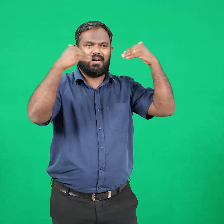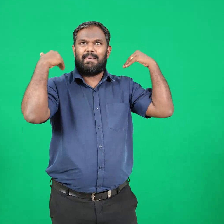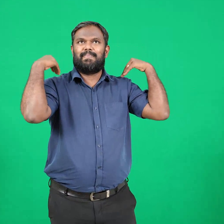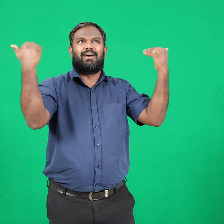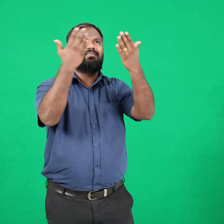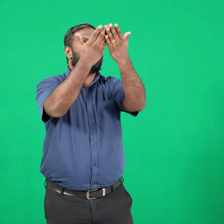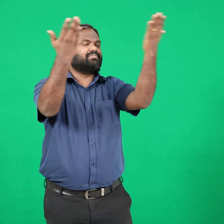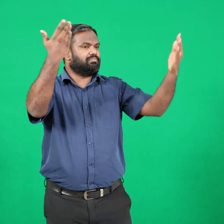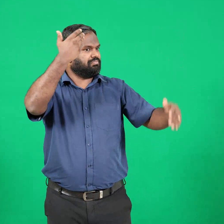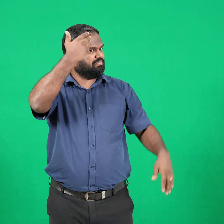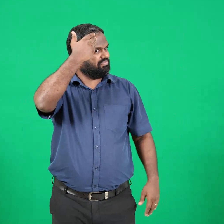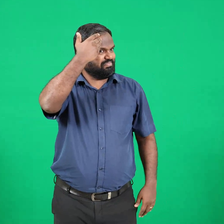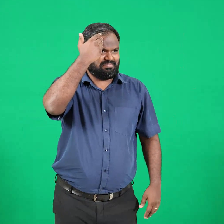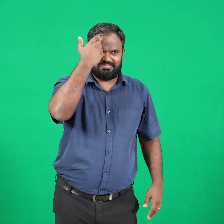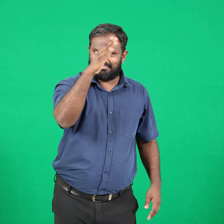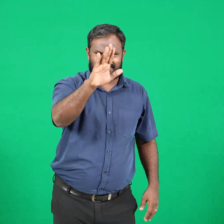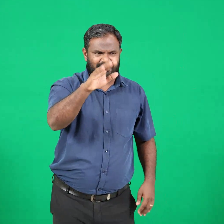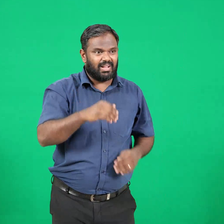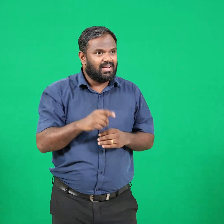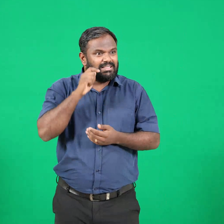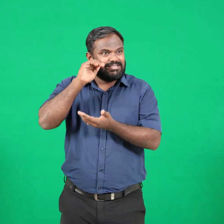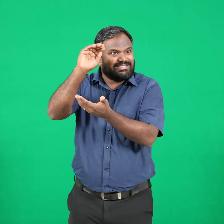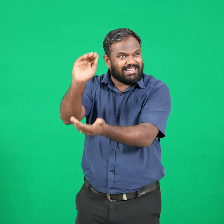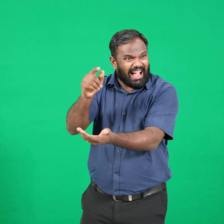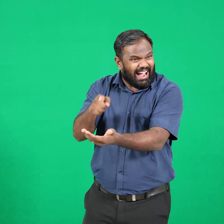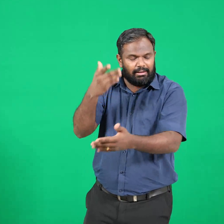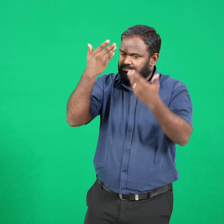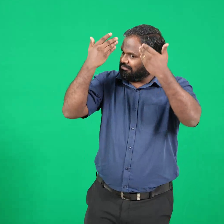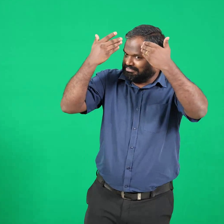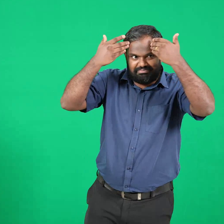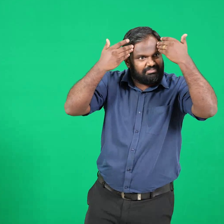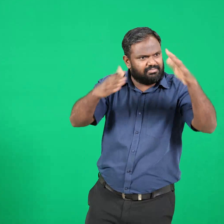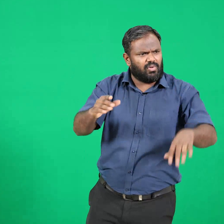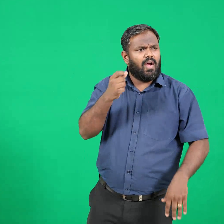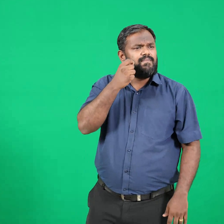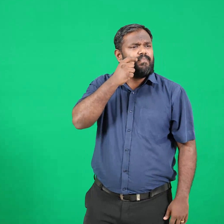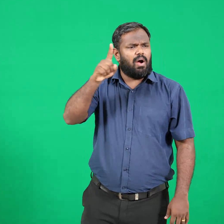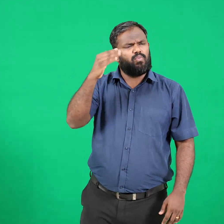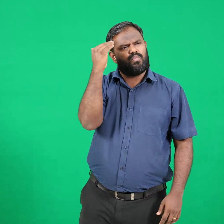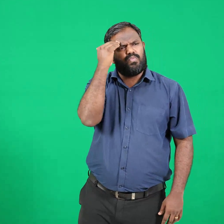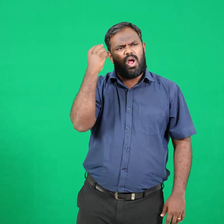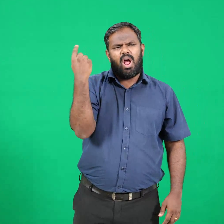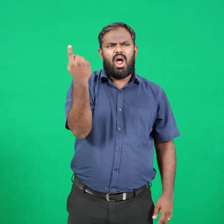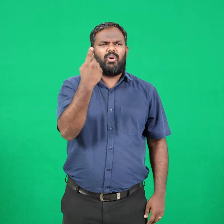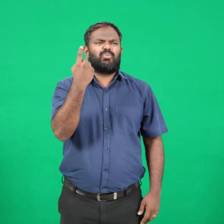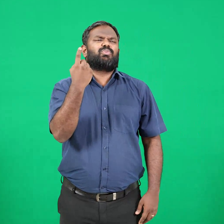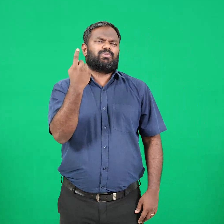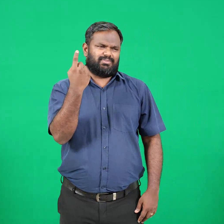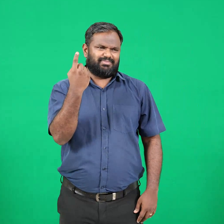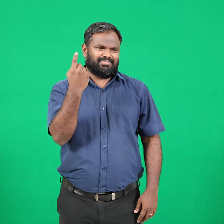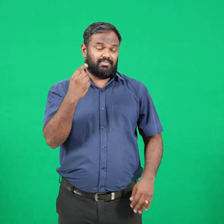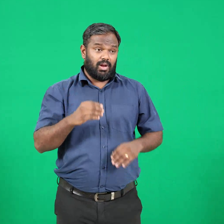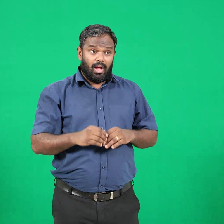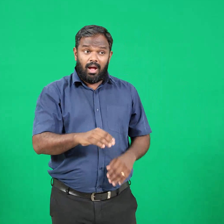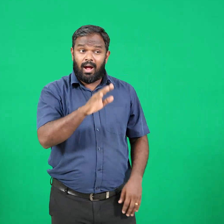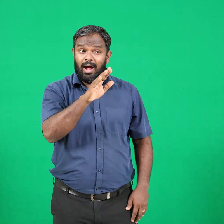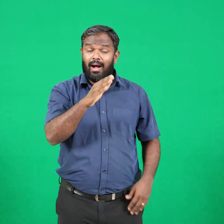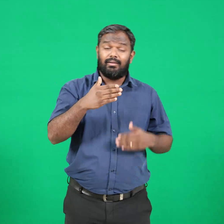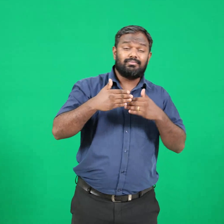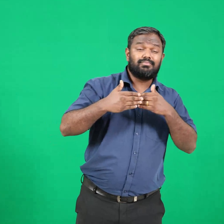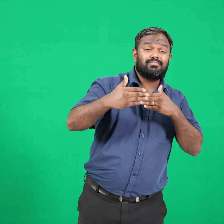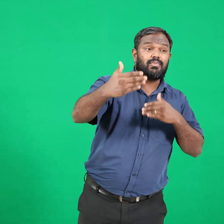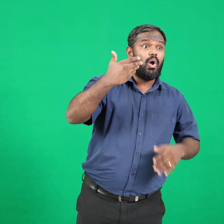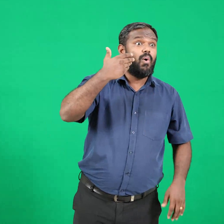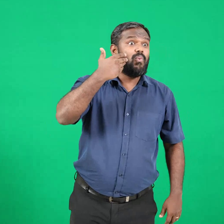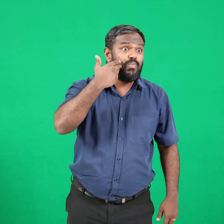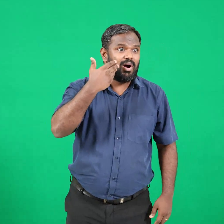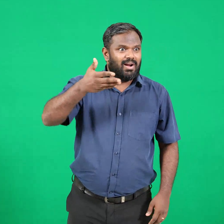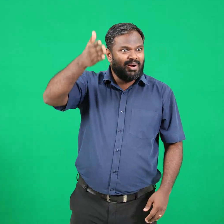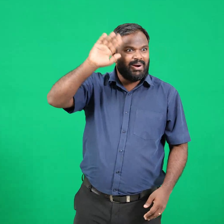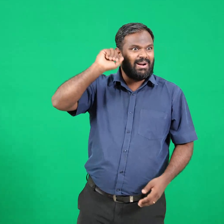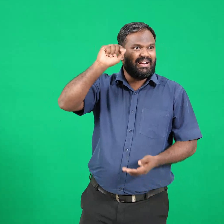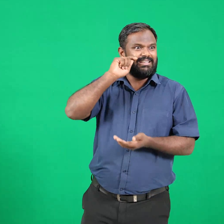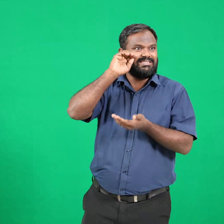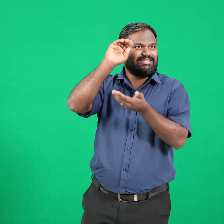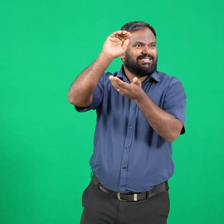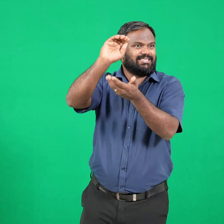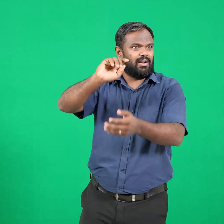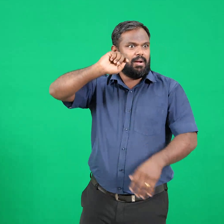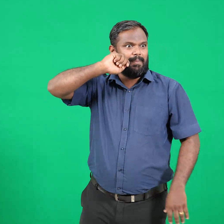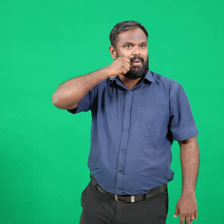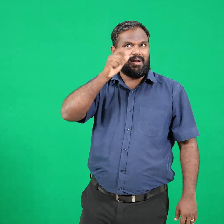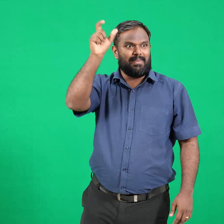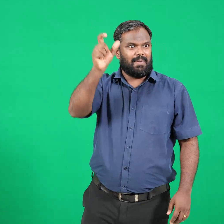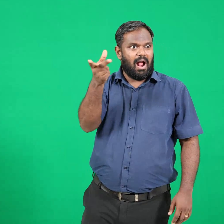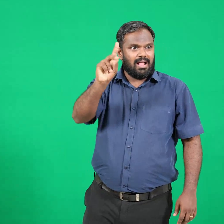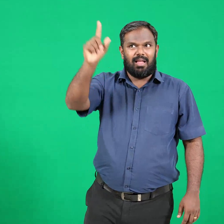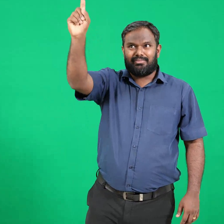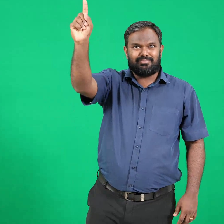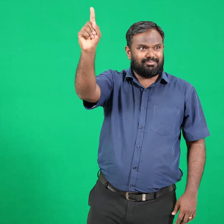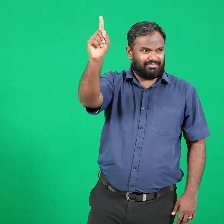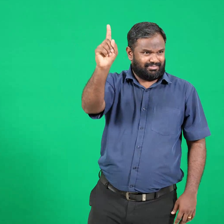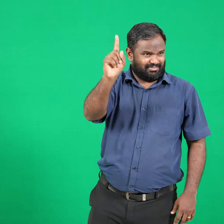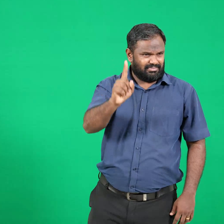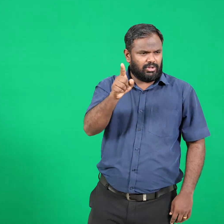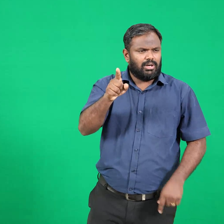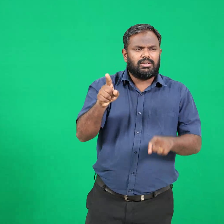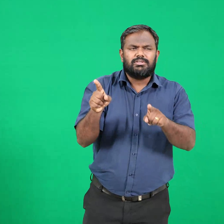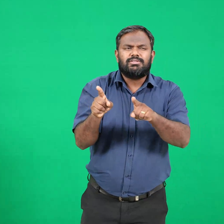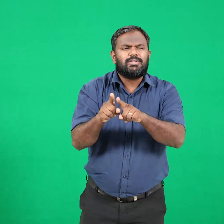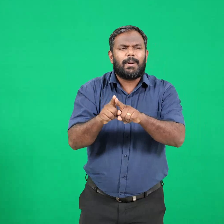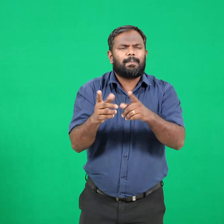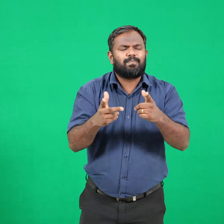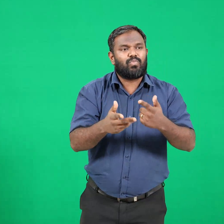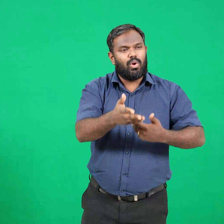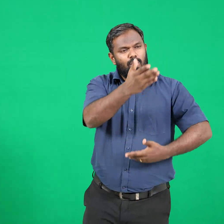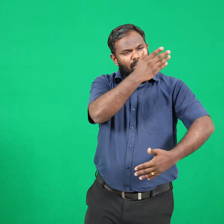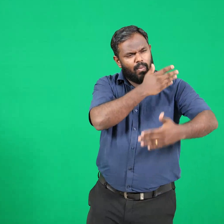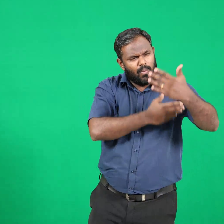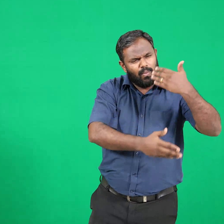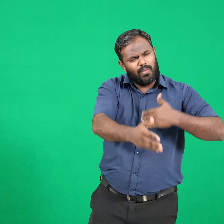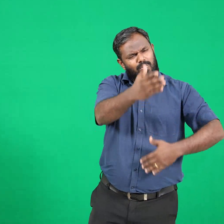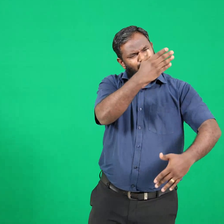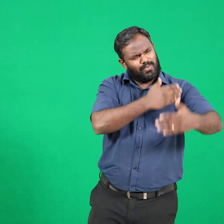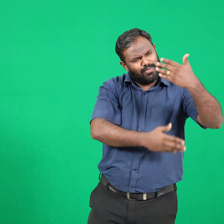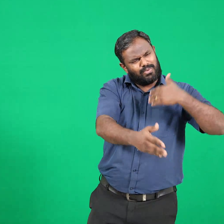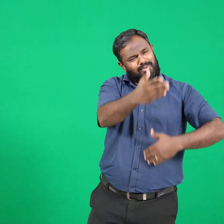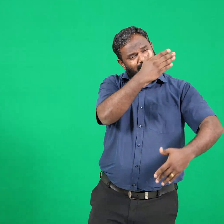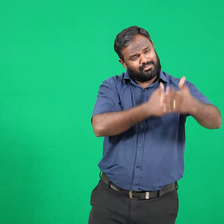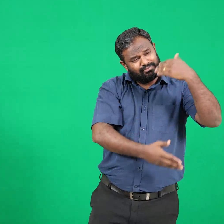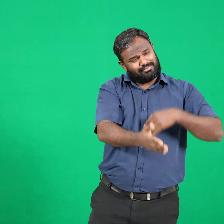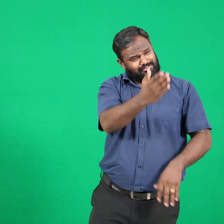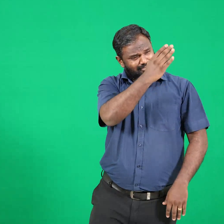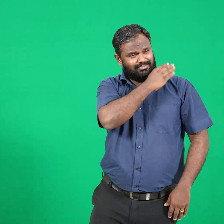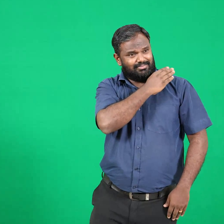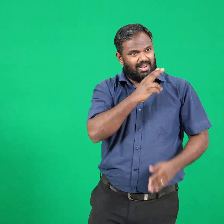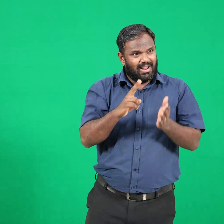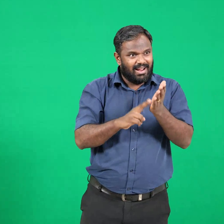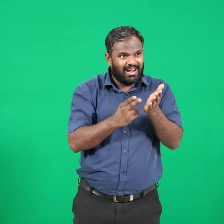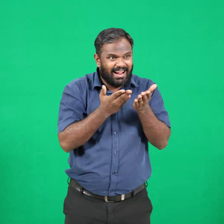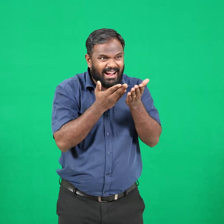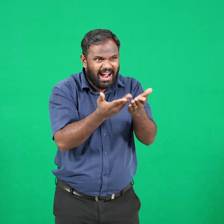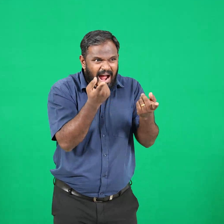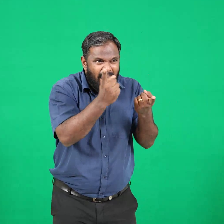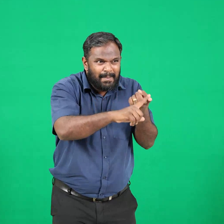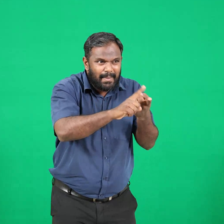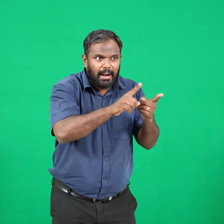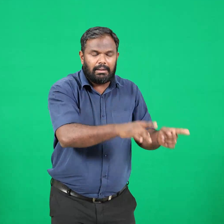As it was in the days of Noah, so will it be at the coming of the Son of Man.